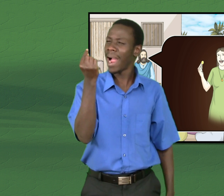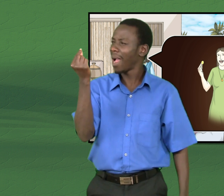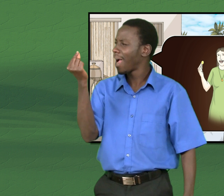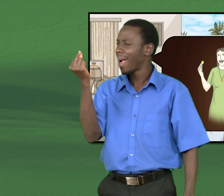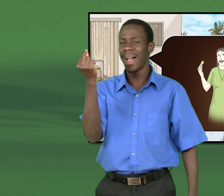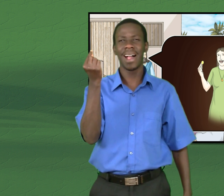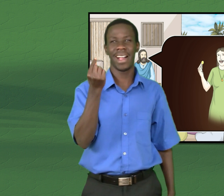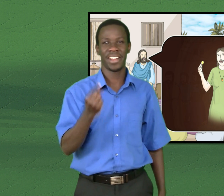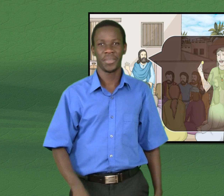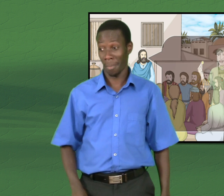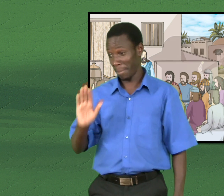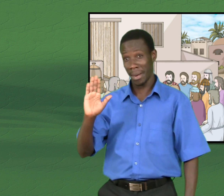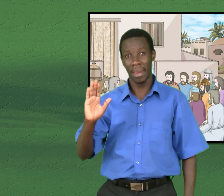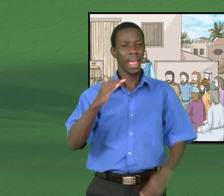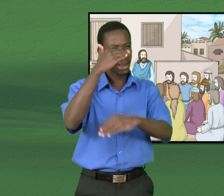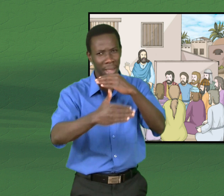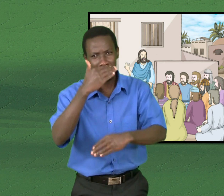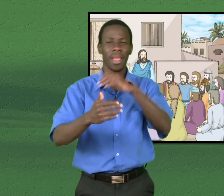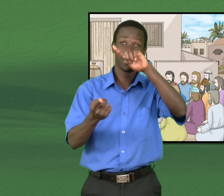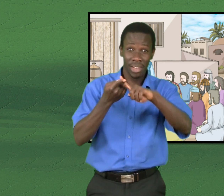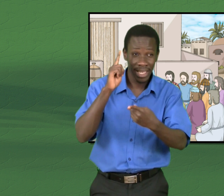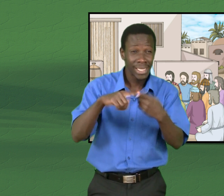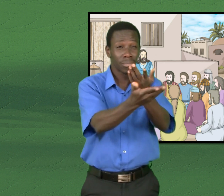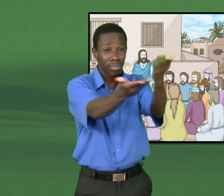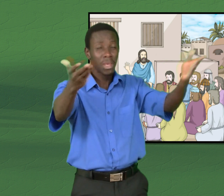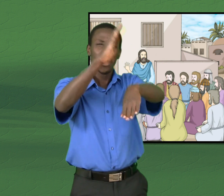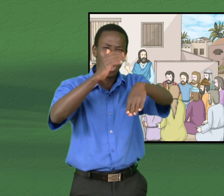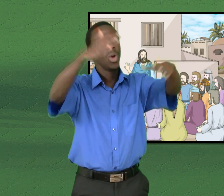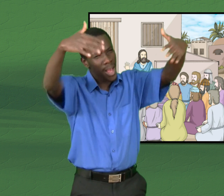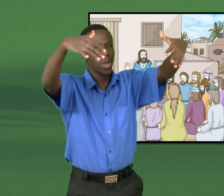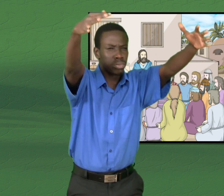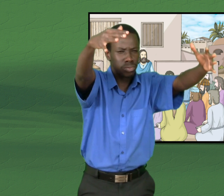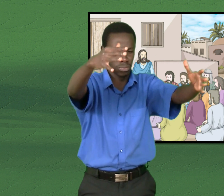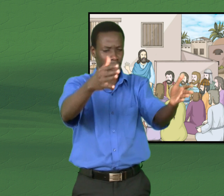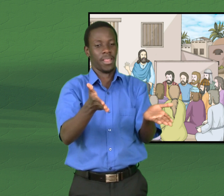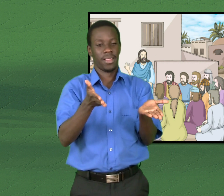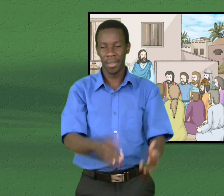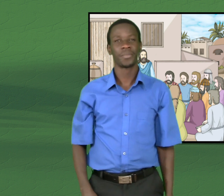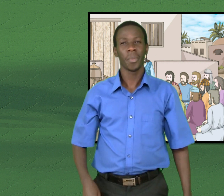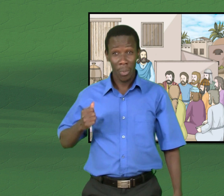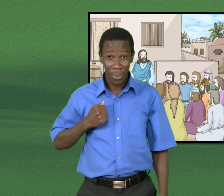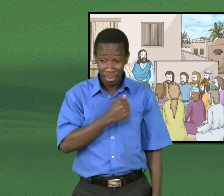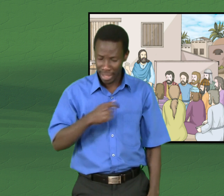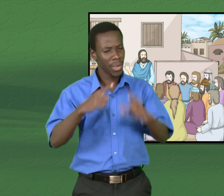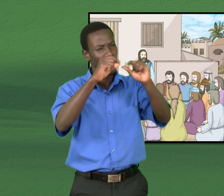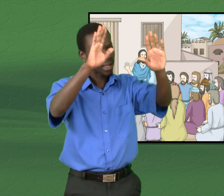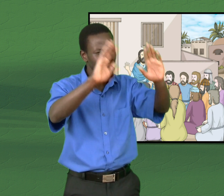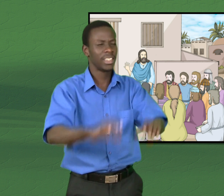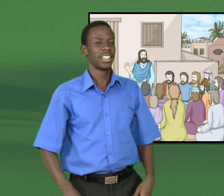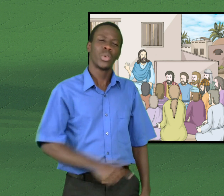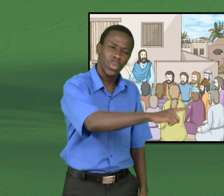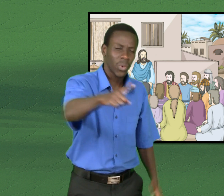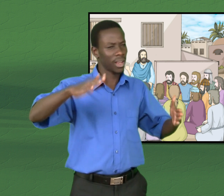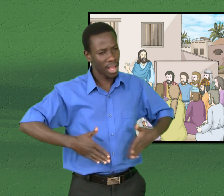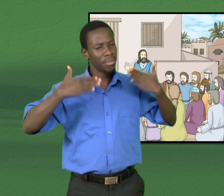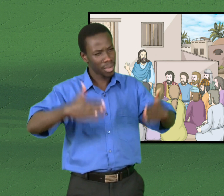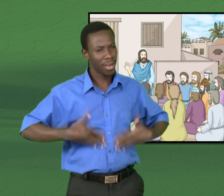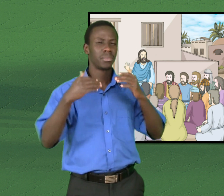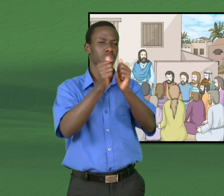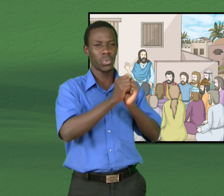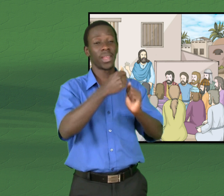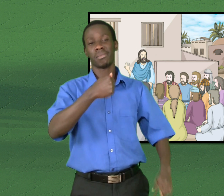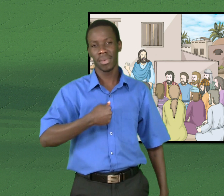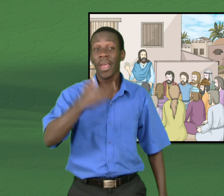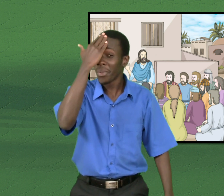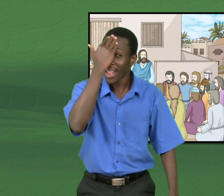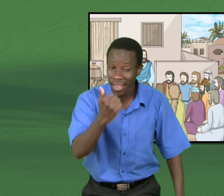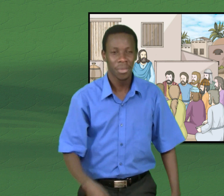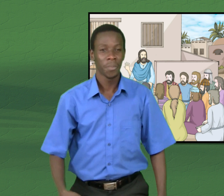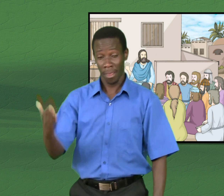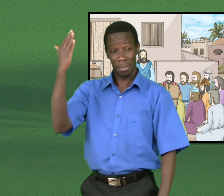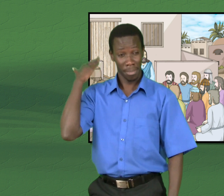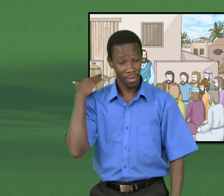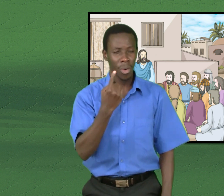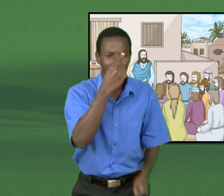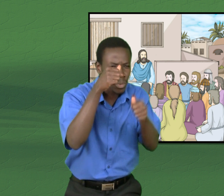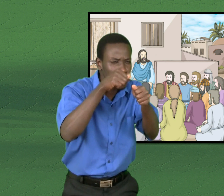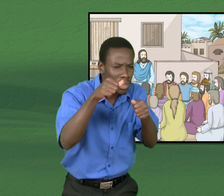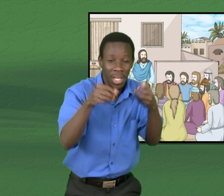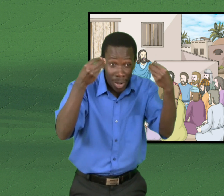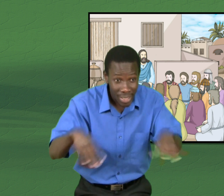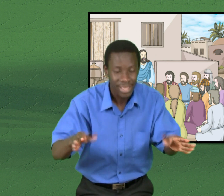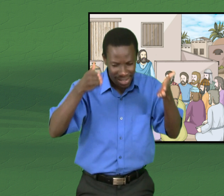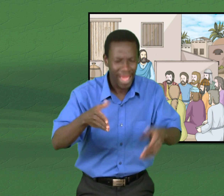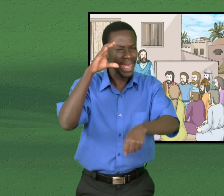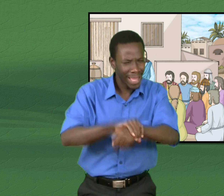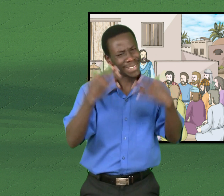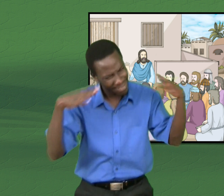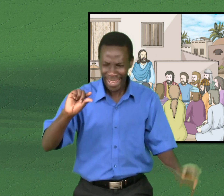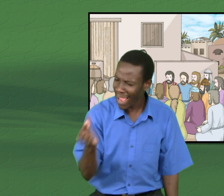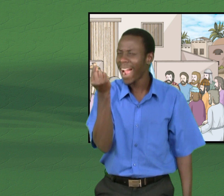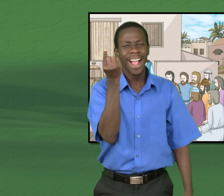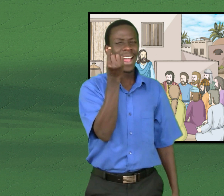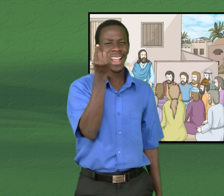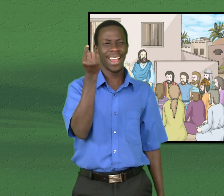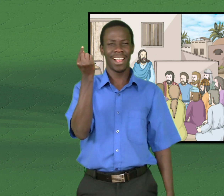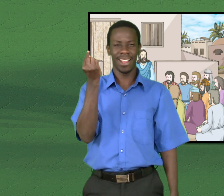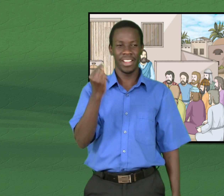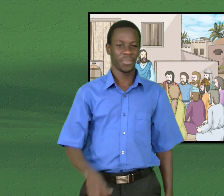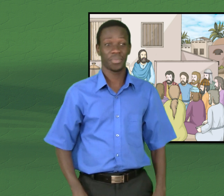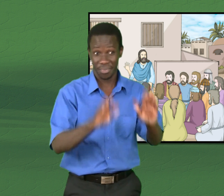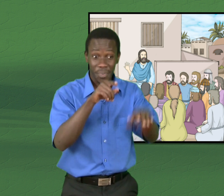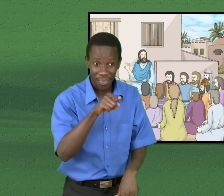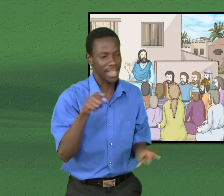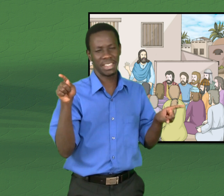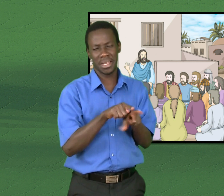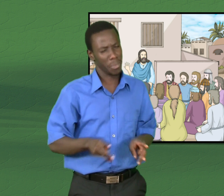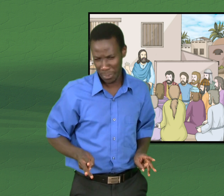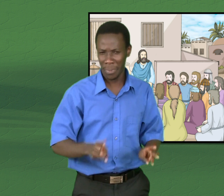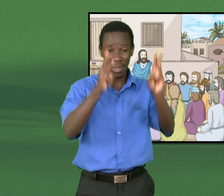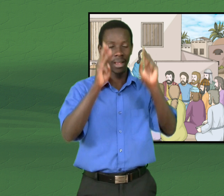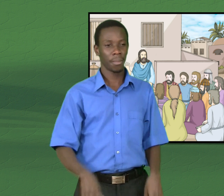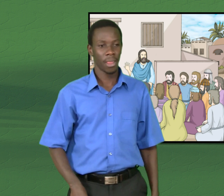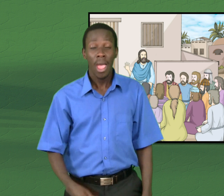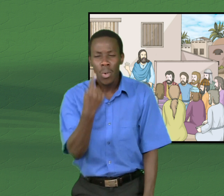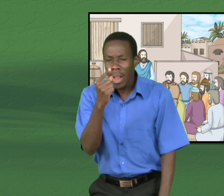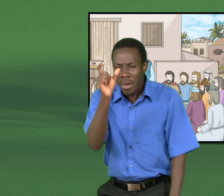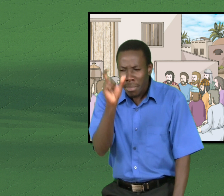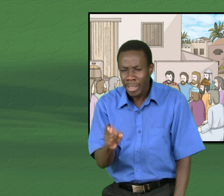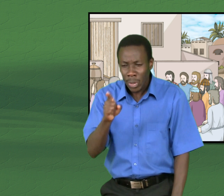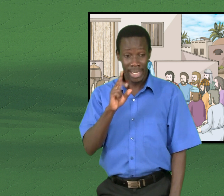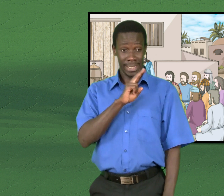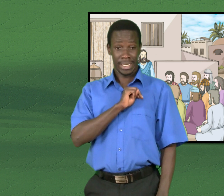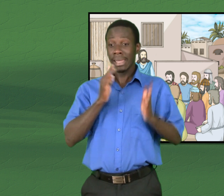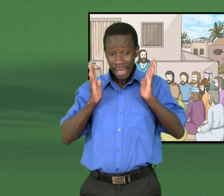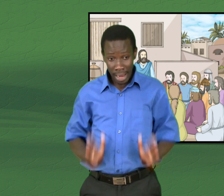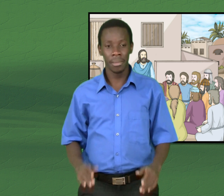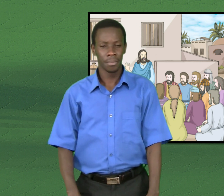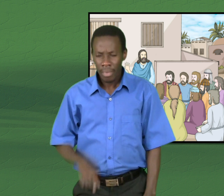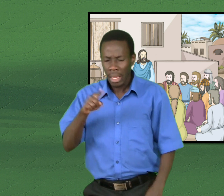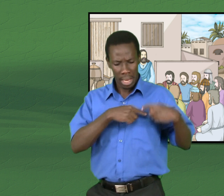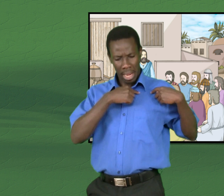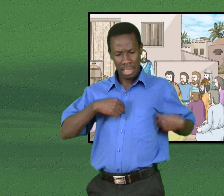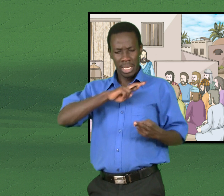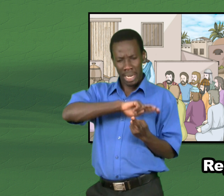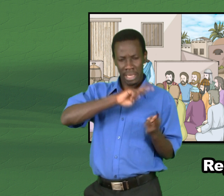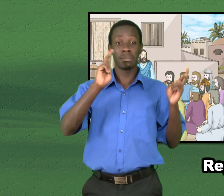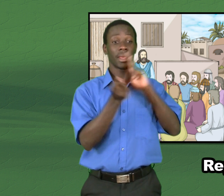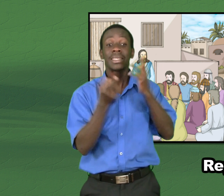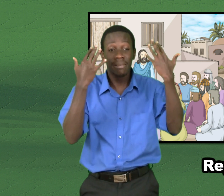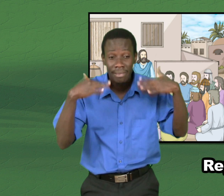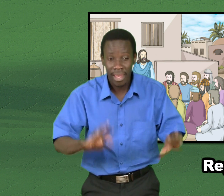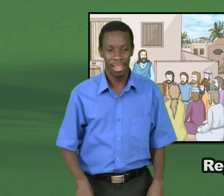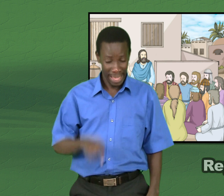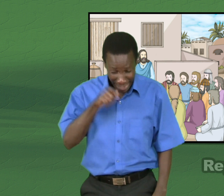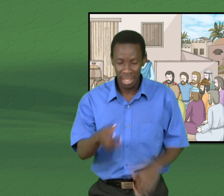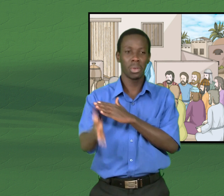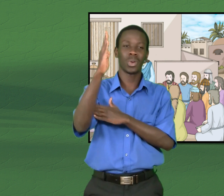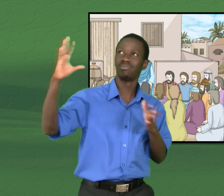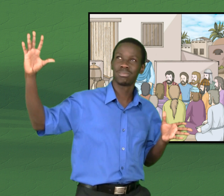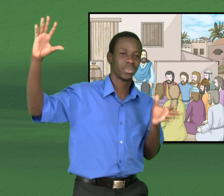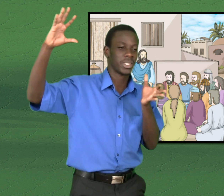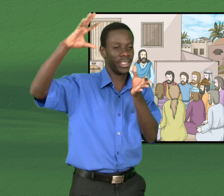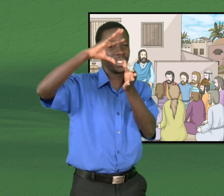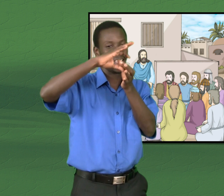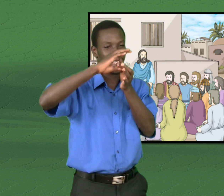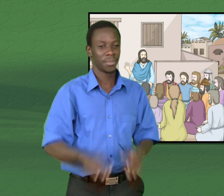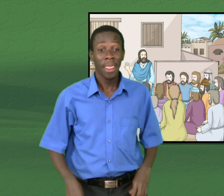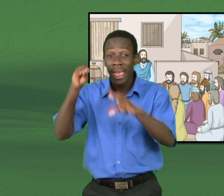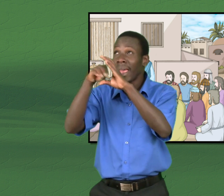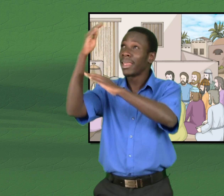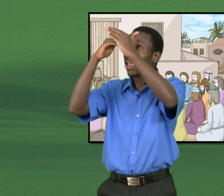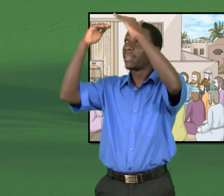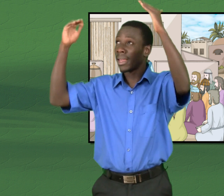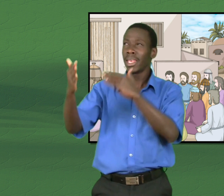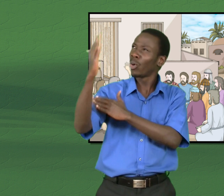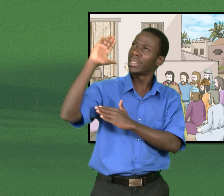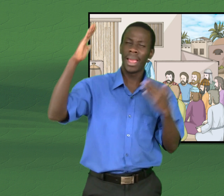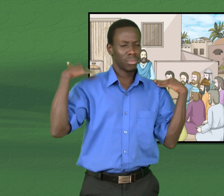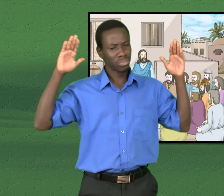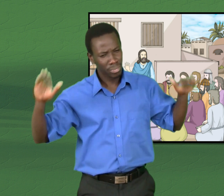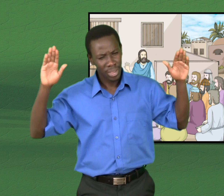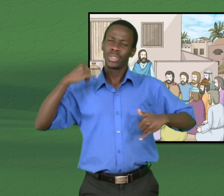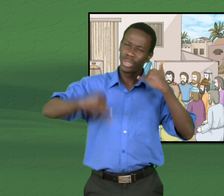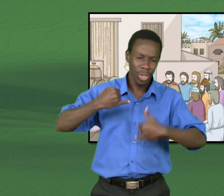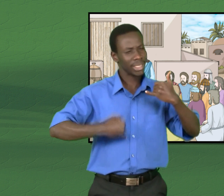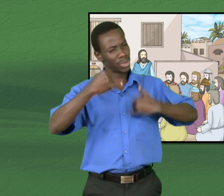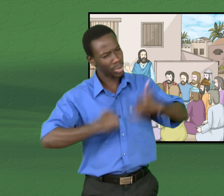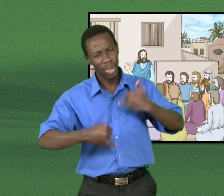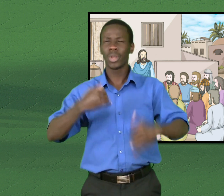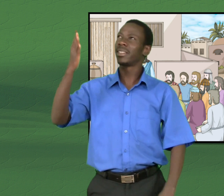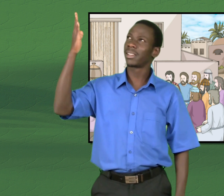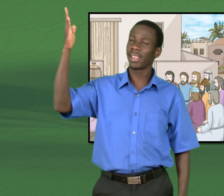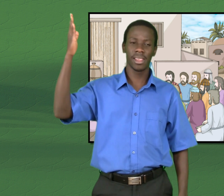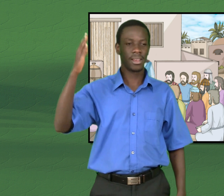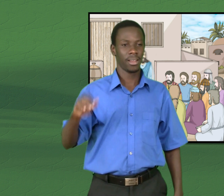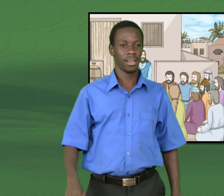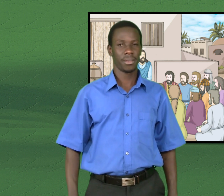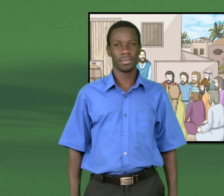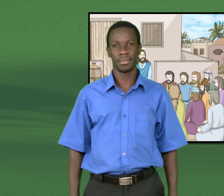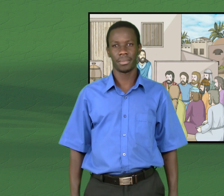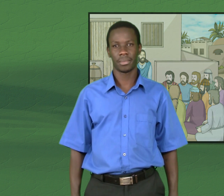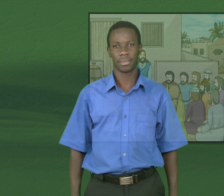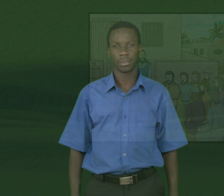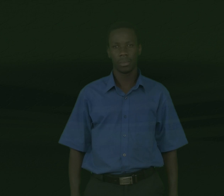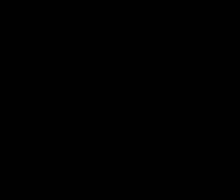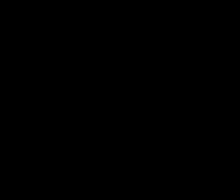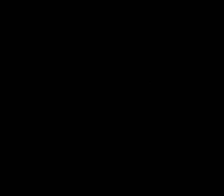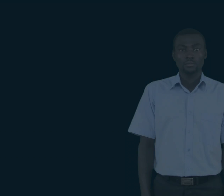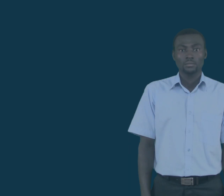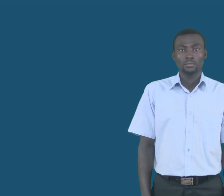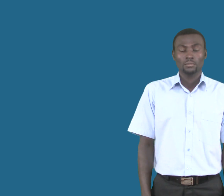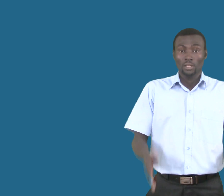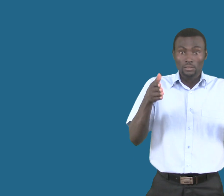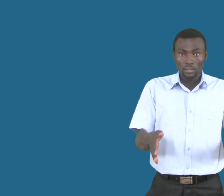In the same way, I tell you, there is joy in the presence of God’s angels over one sinner who repents.”